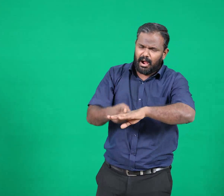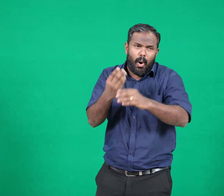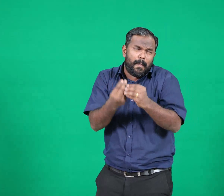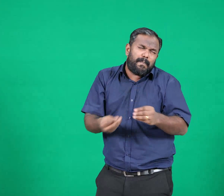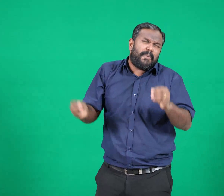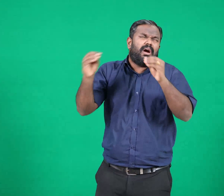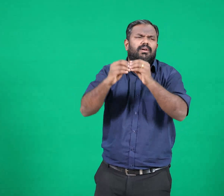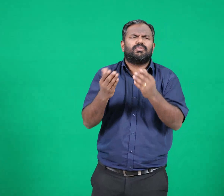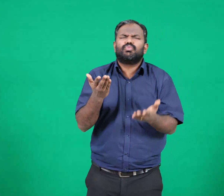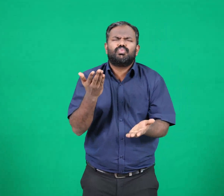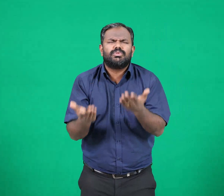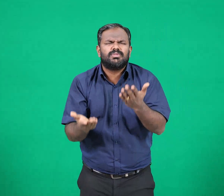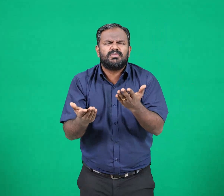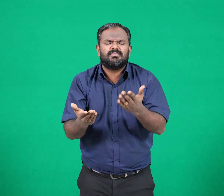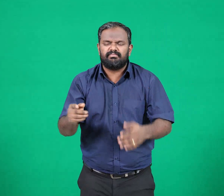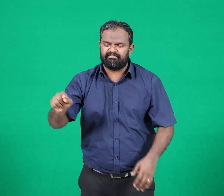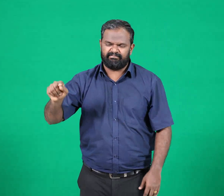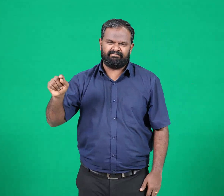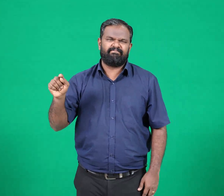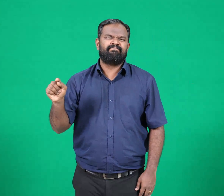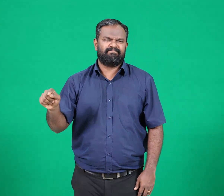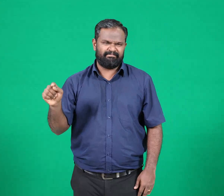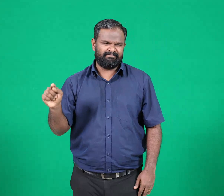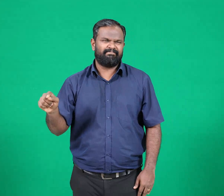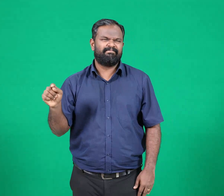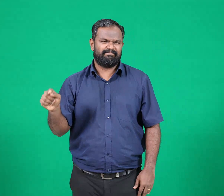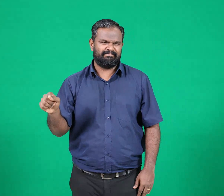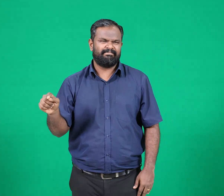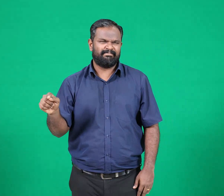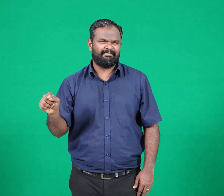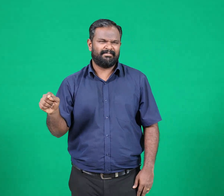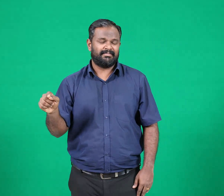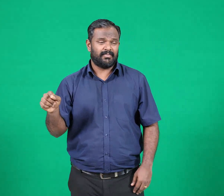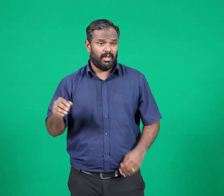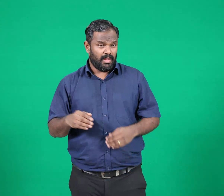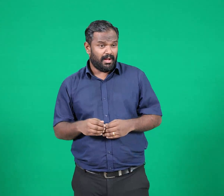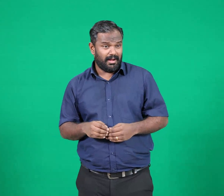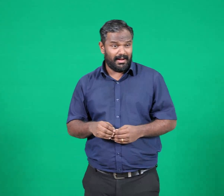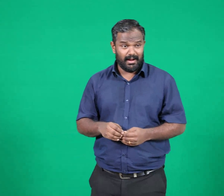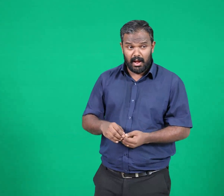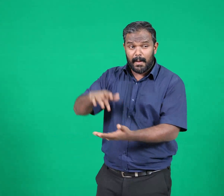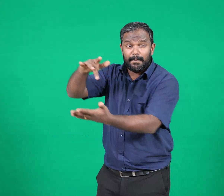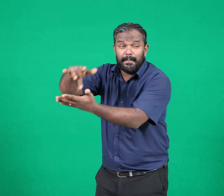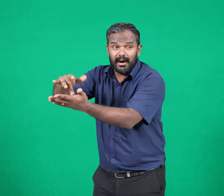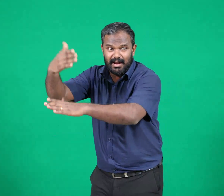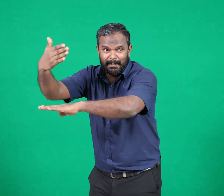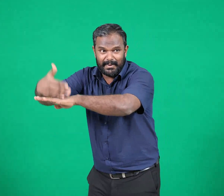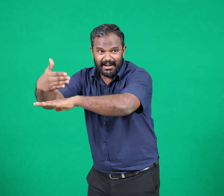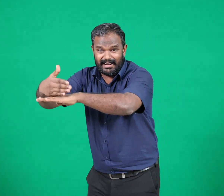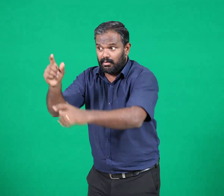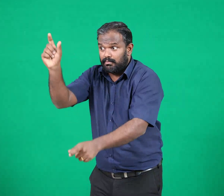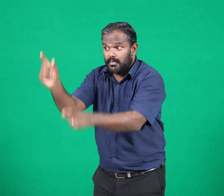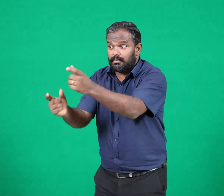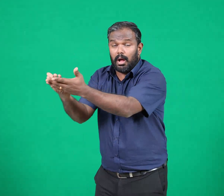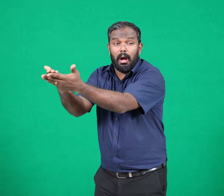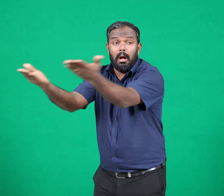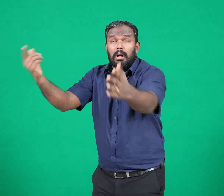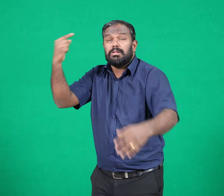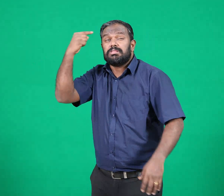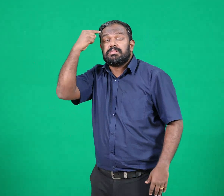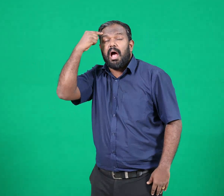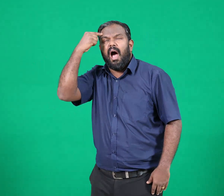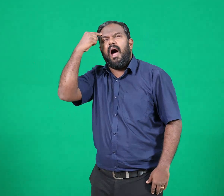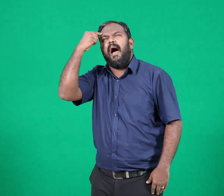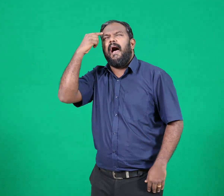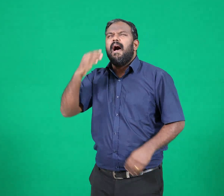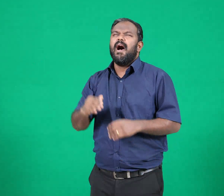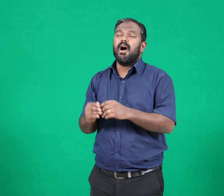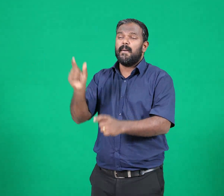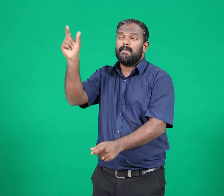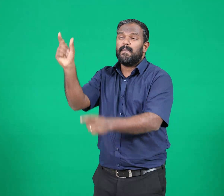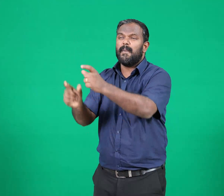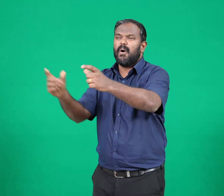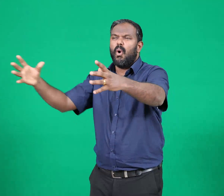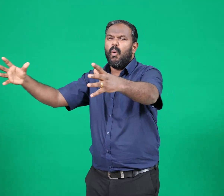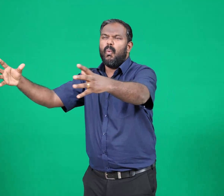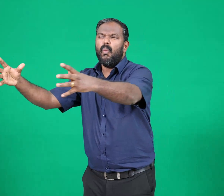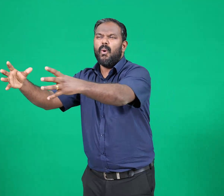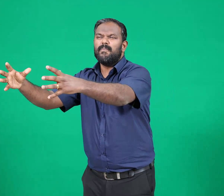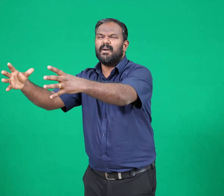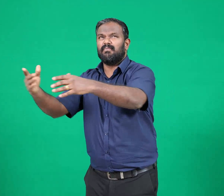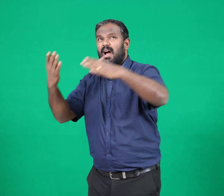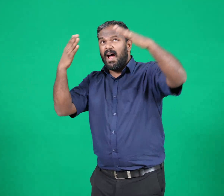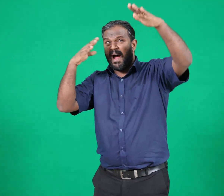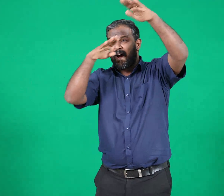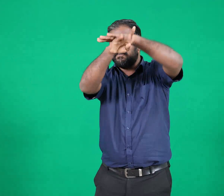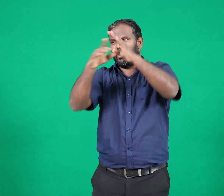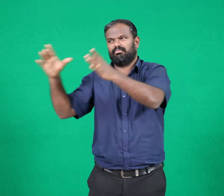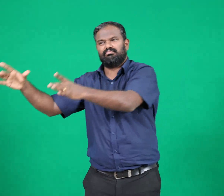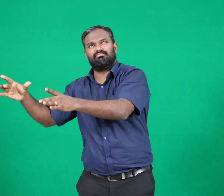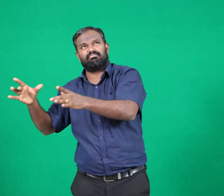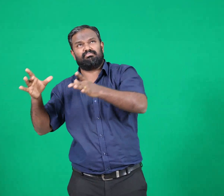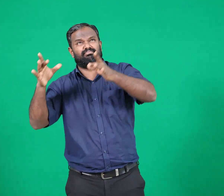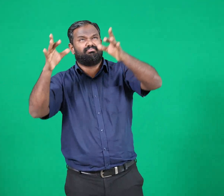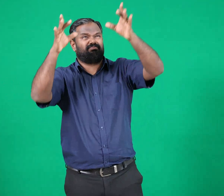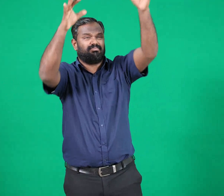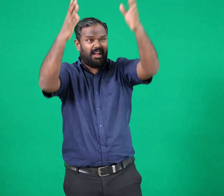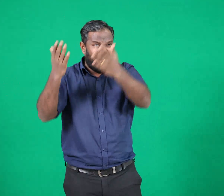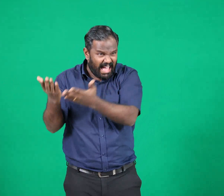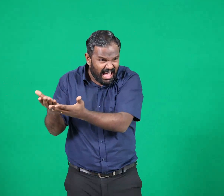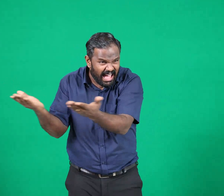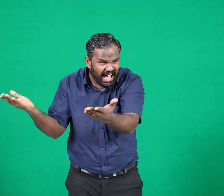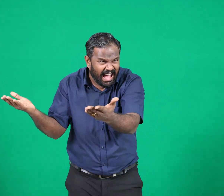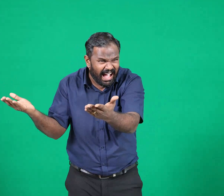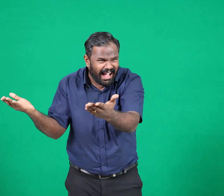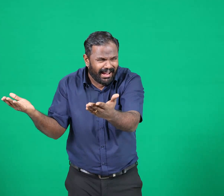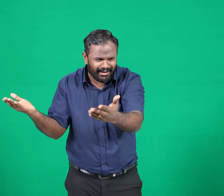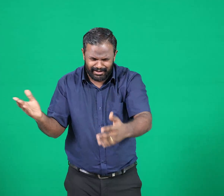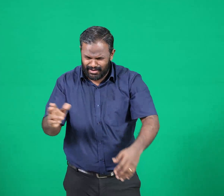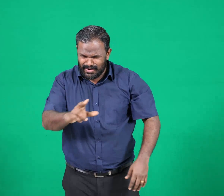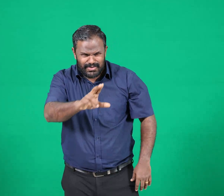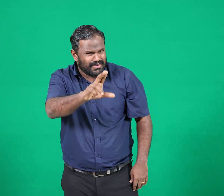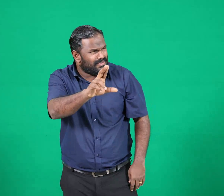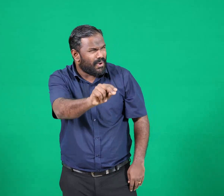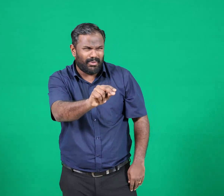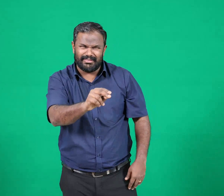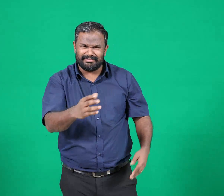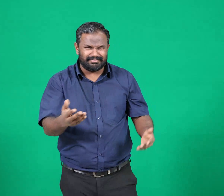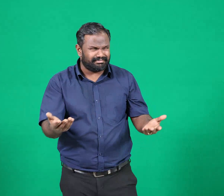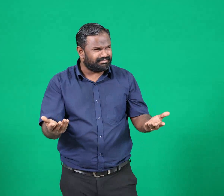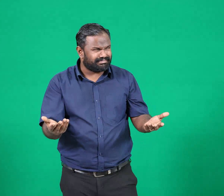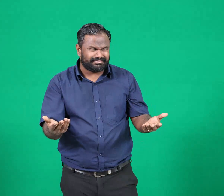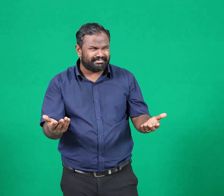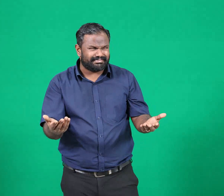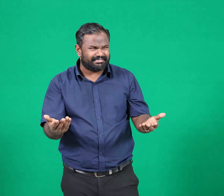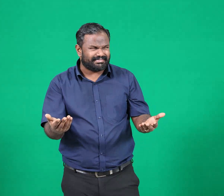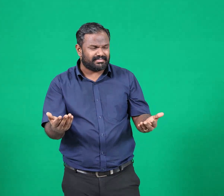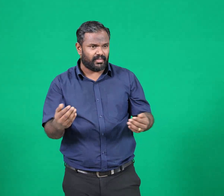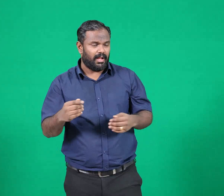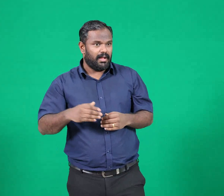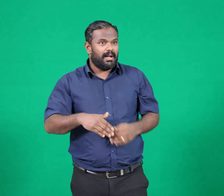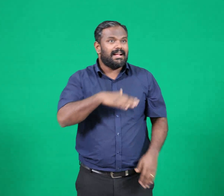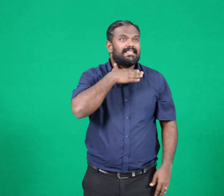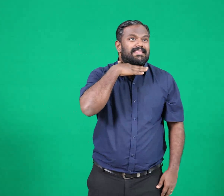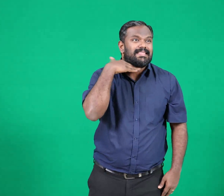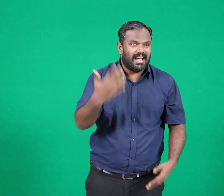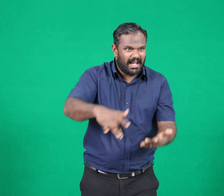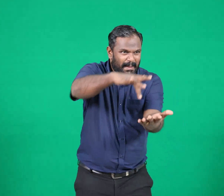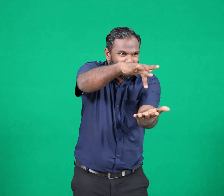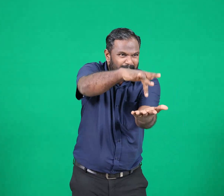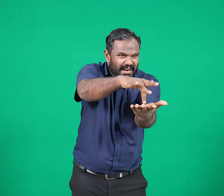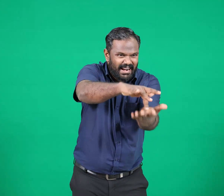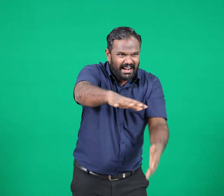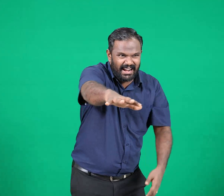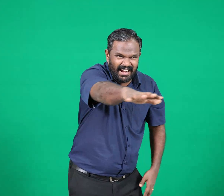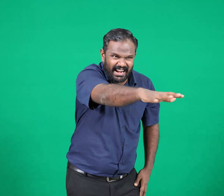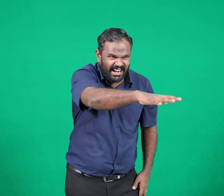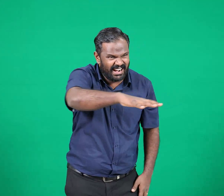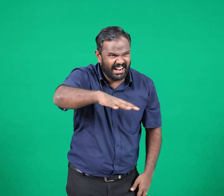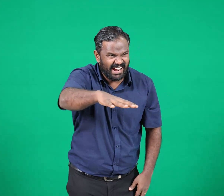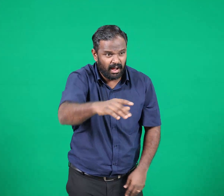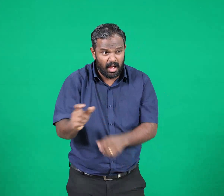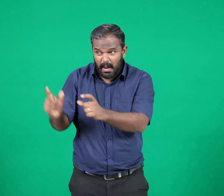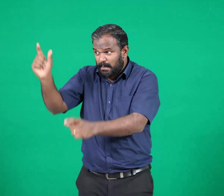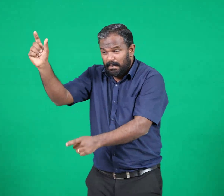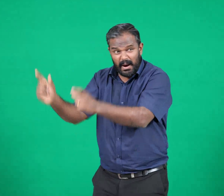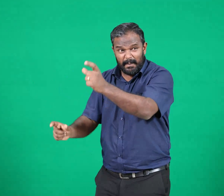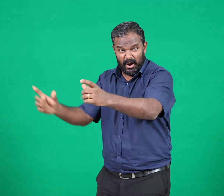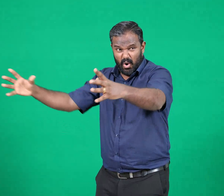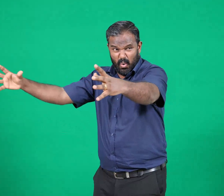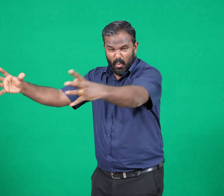And you, Capernaum, will you be lifted up to heaven?